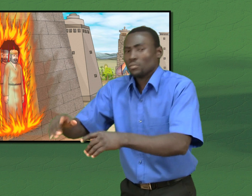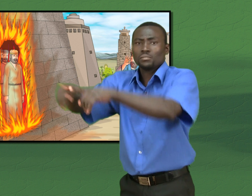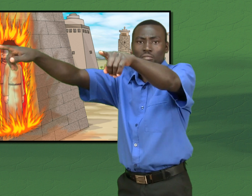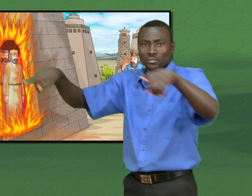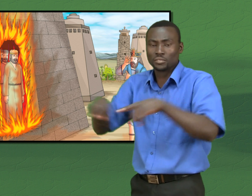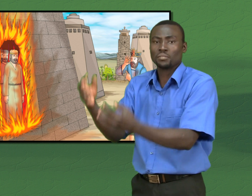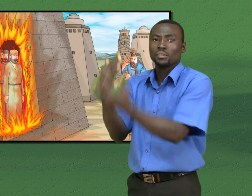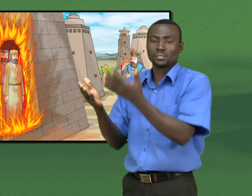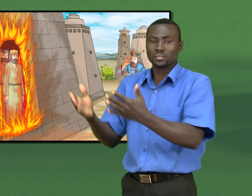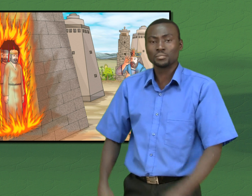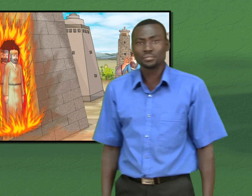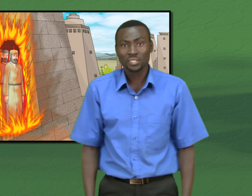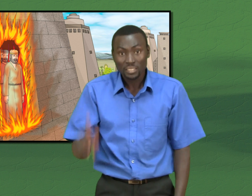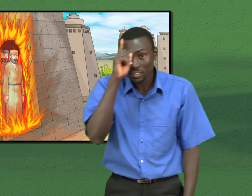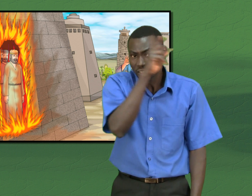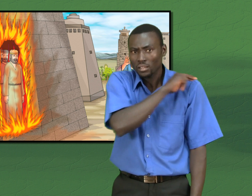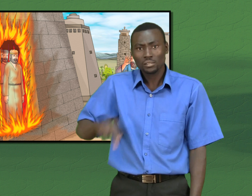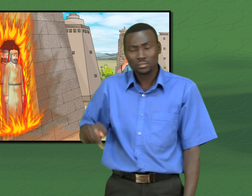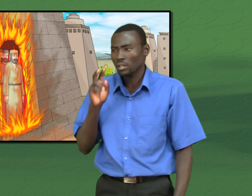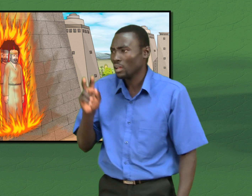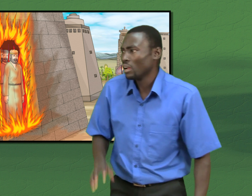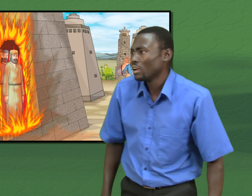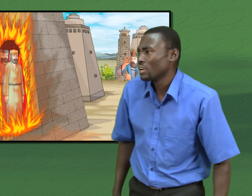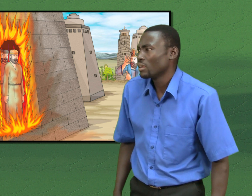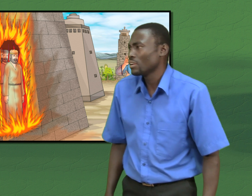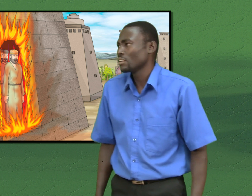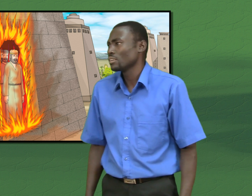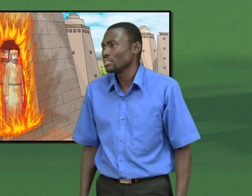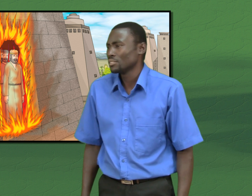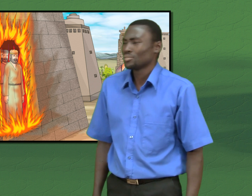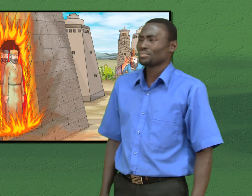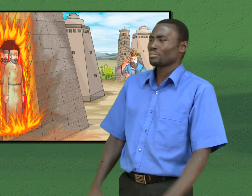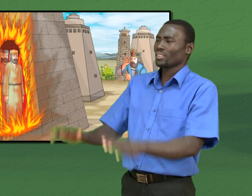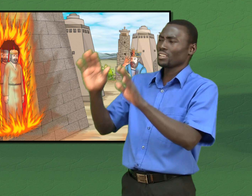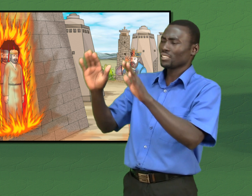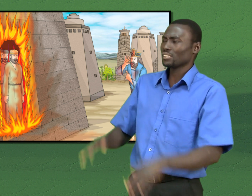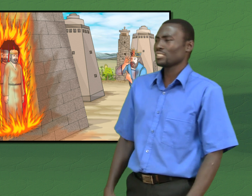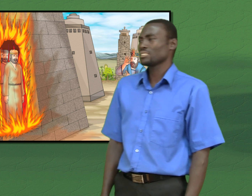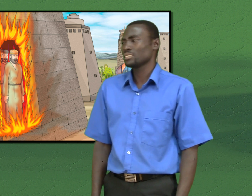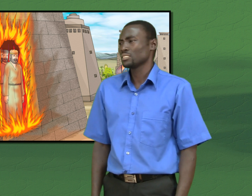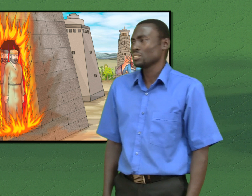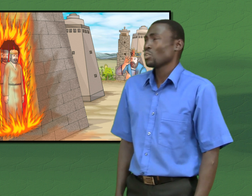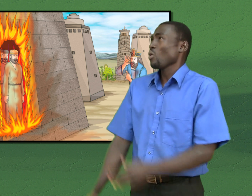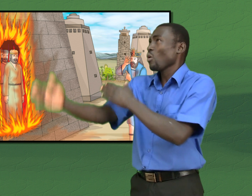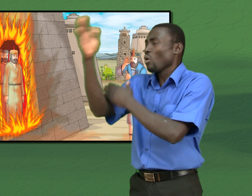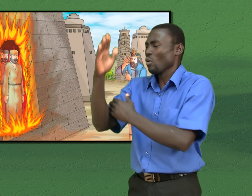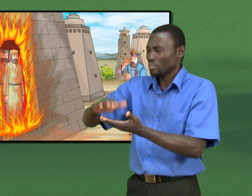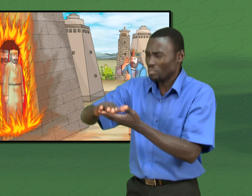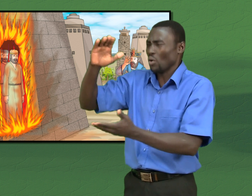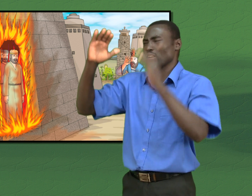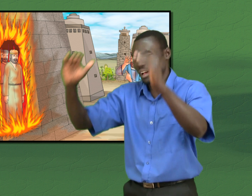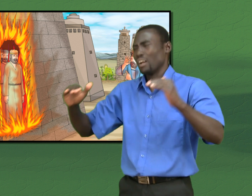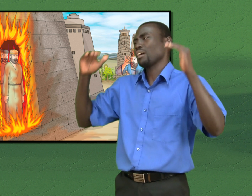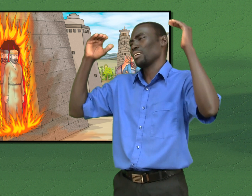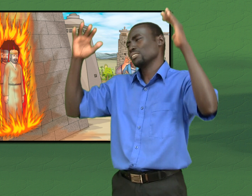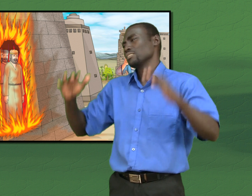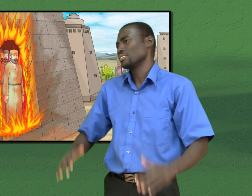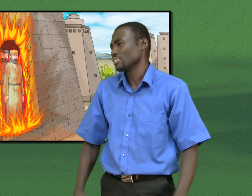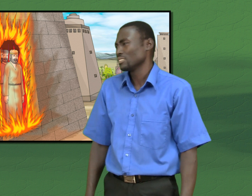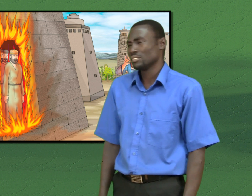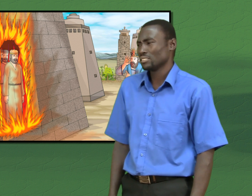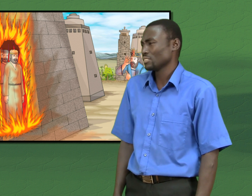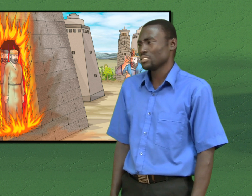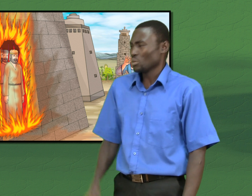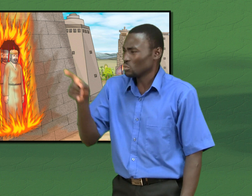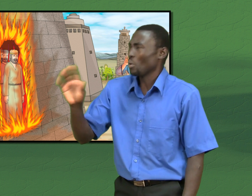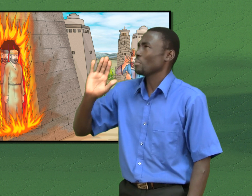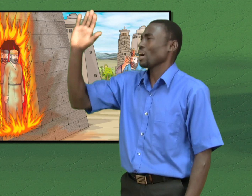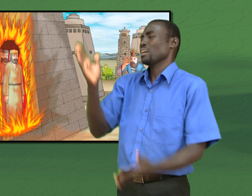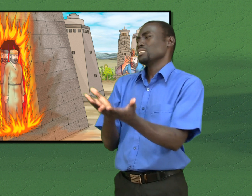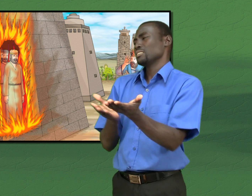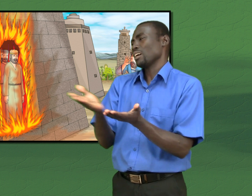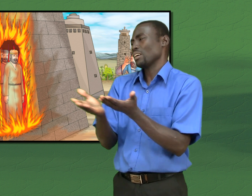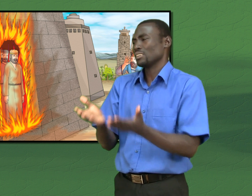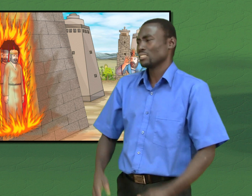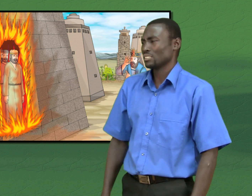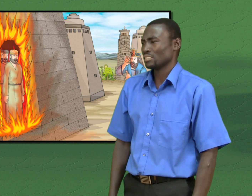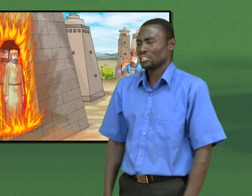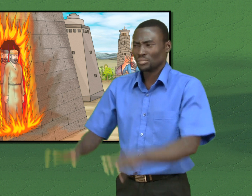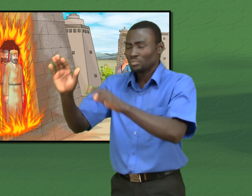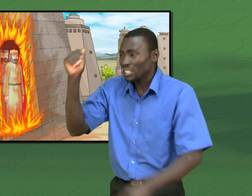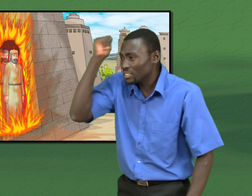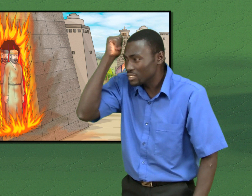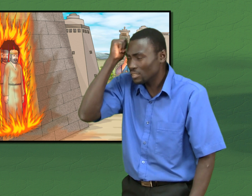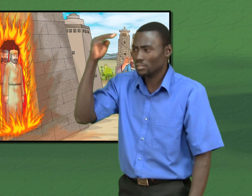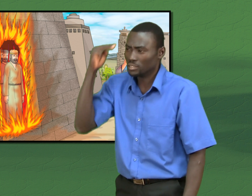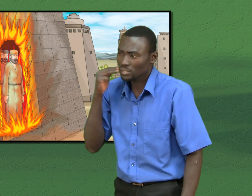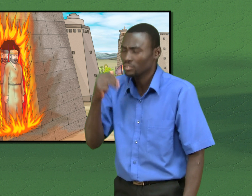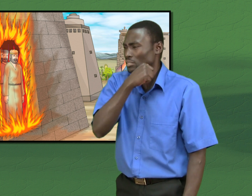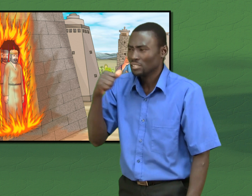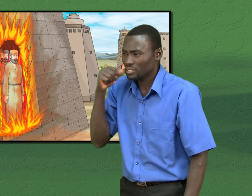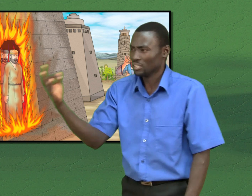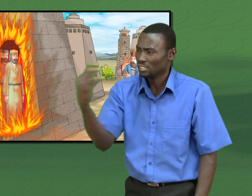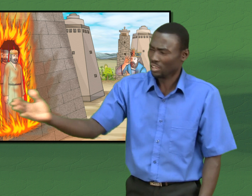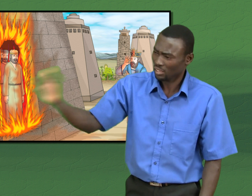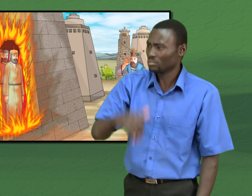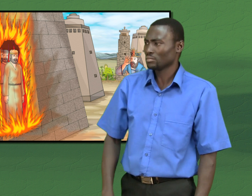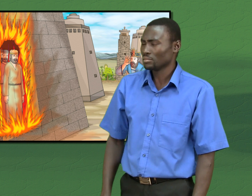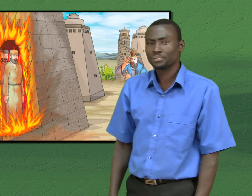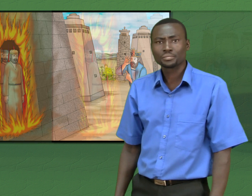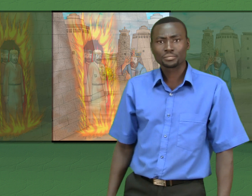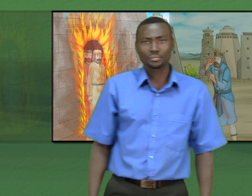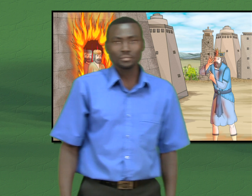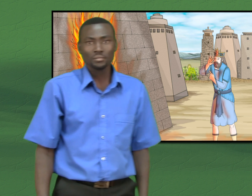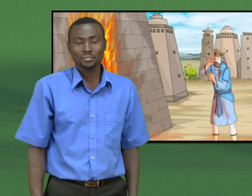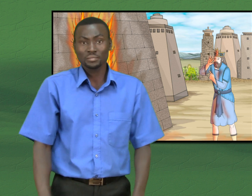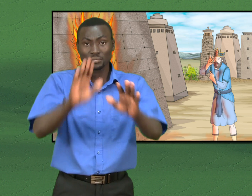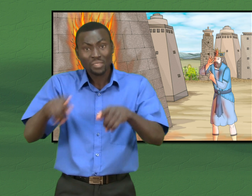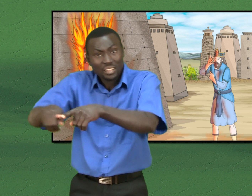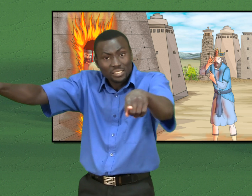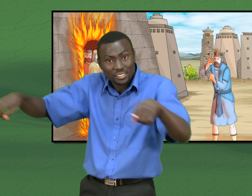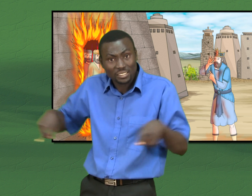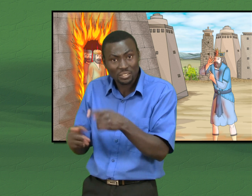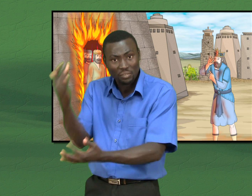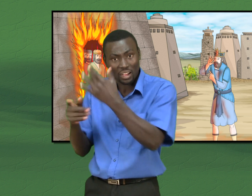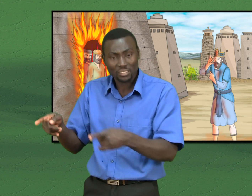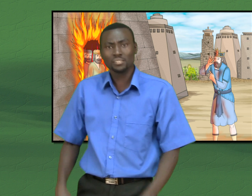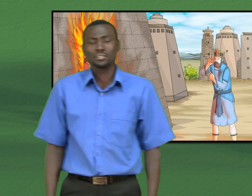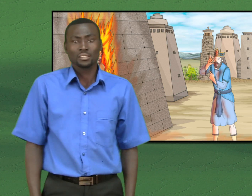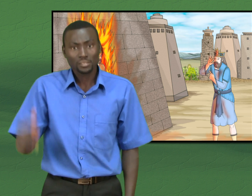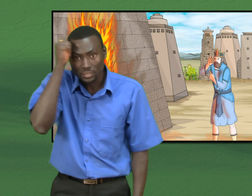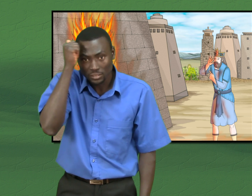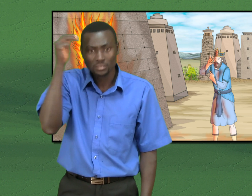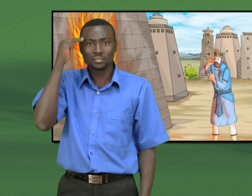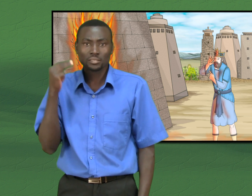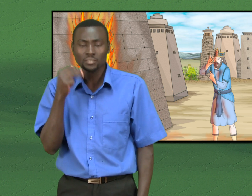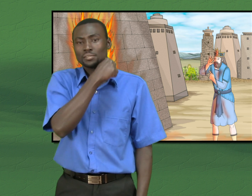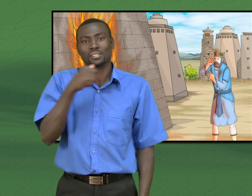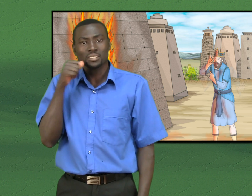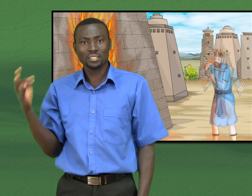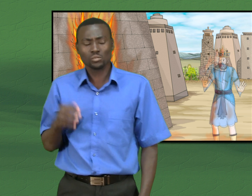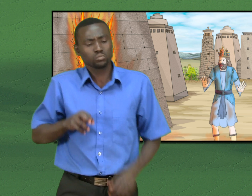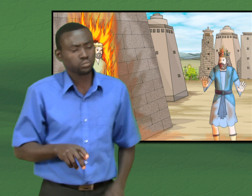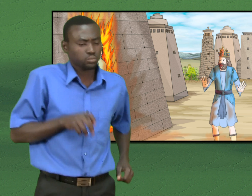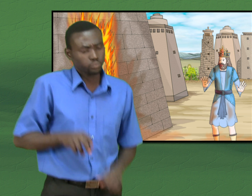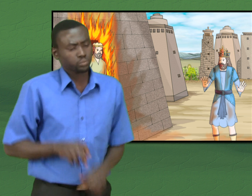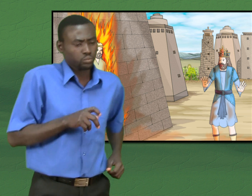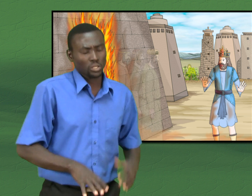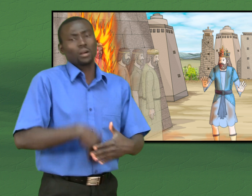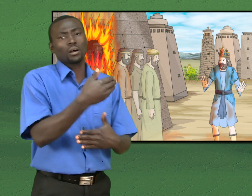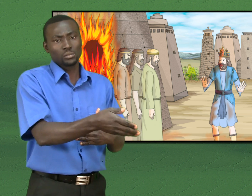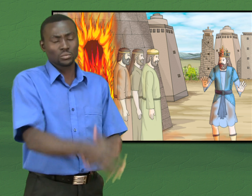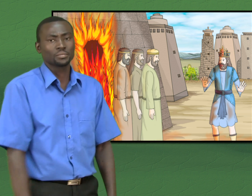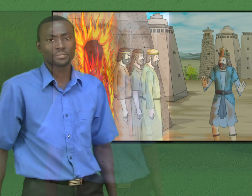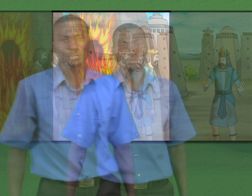Then Nebuchadnezzar approached the door of the blazing fiery furnace and called out, “Shadrach, Meshach, and Abednego, servants of the Most High God, come out!”